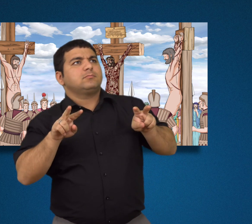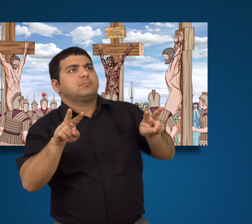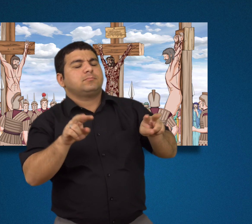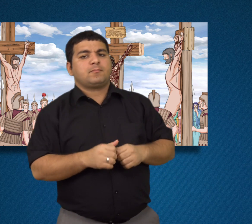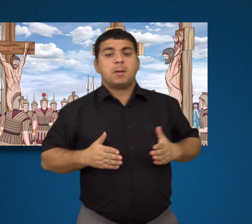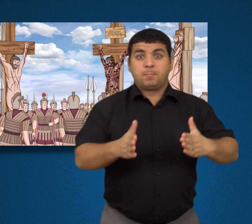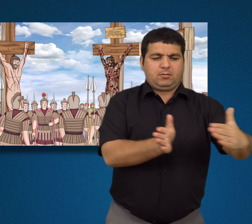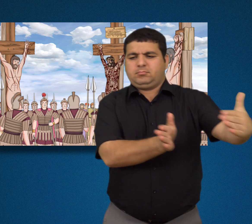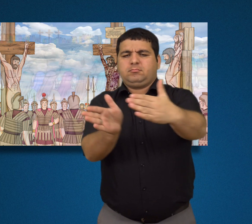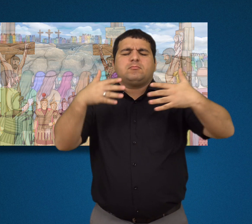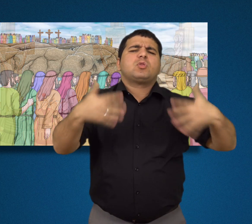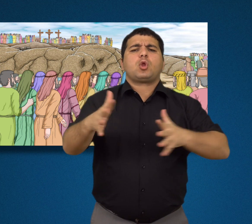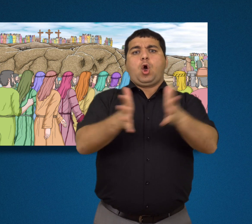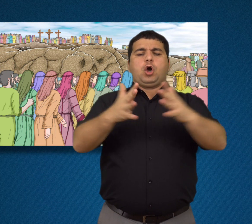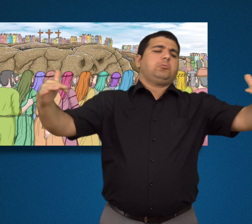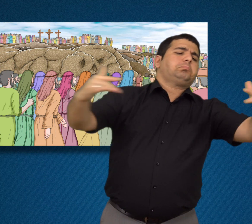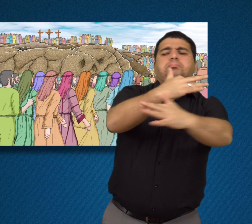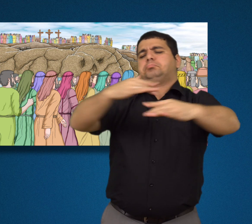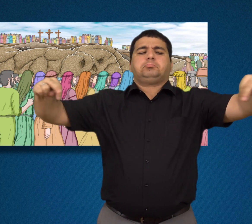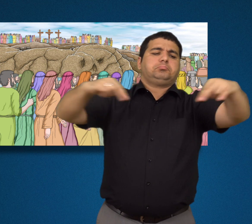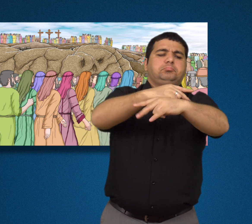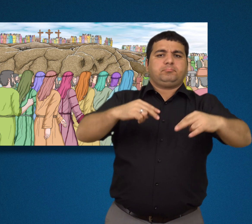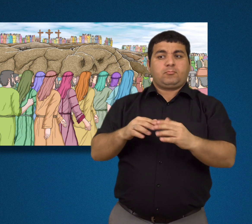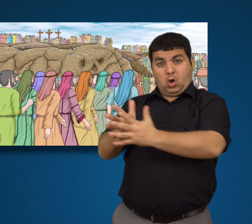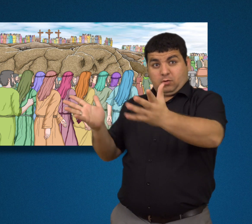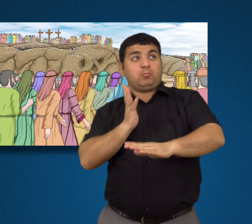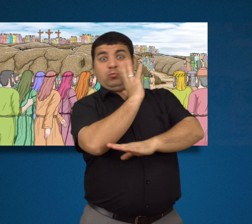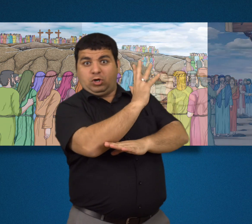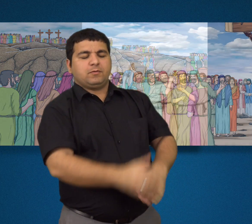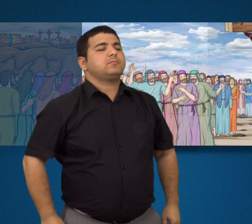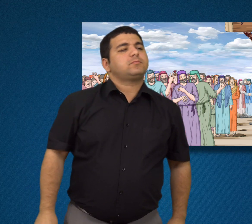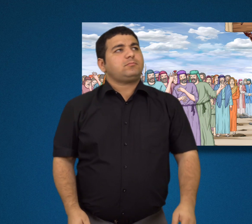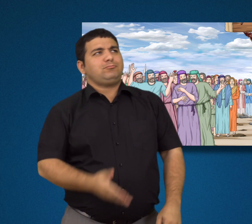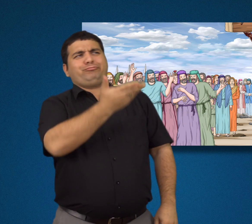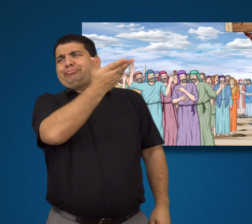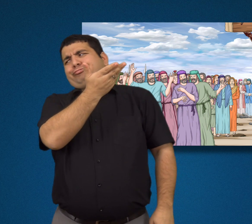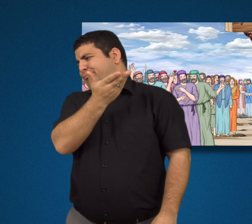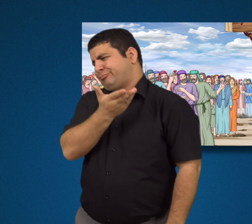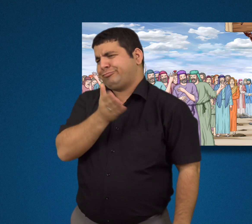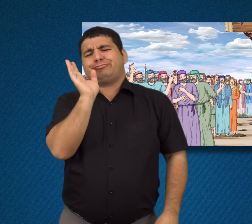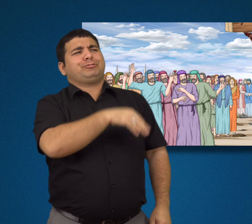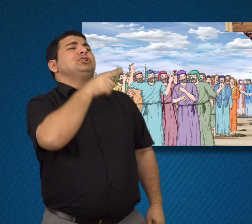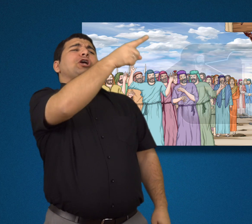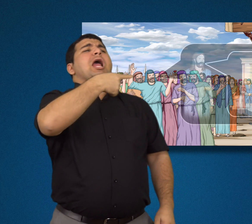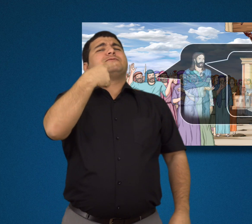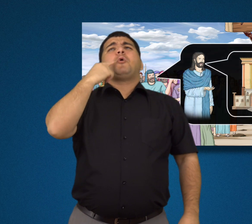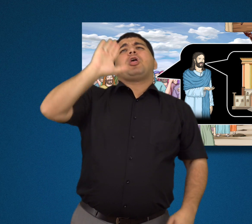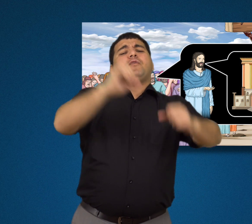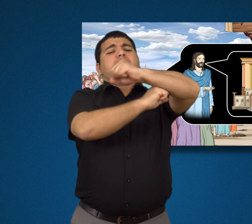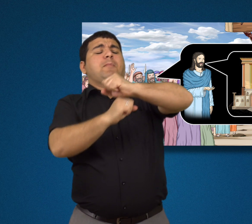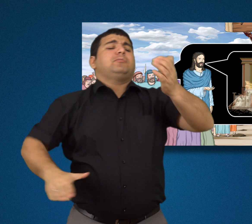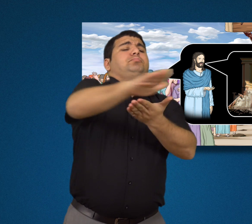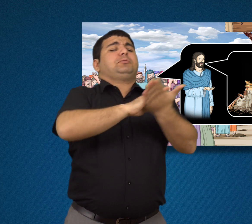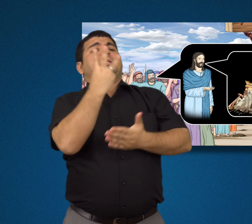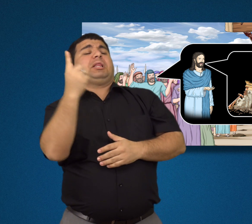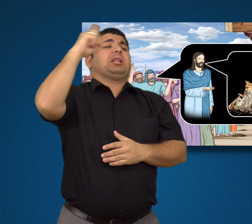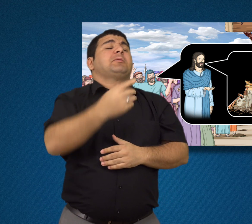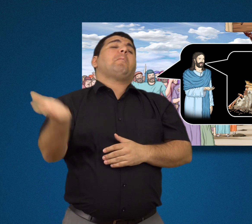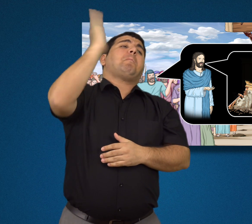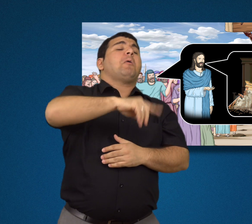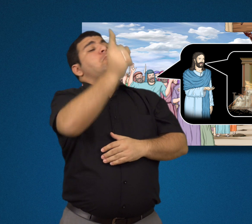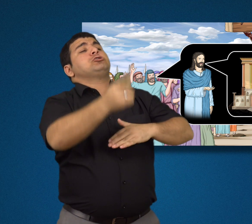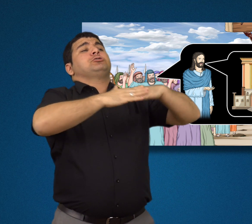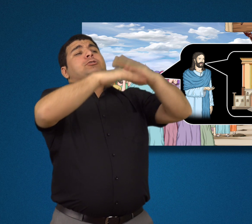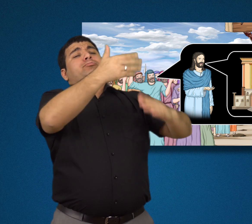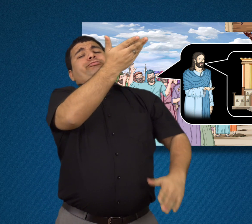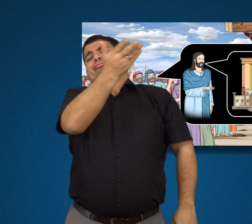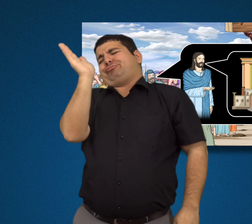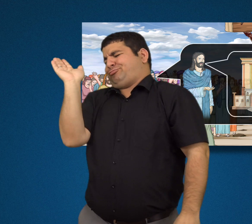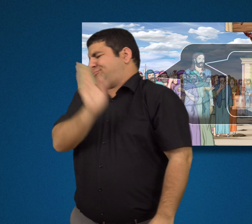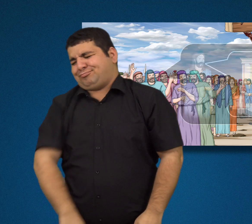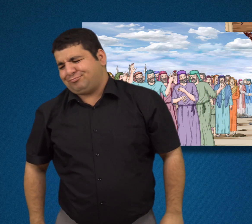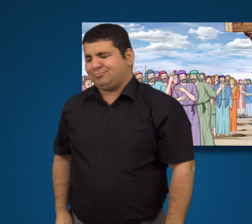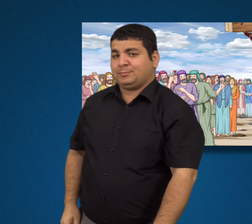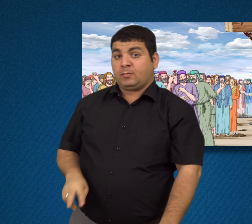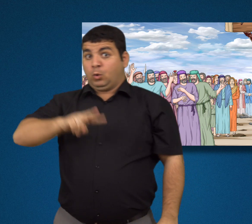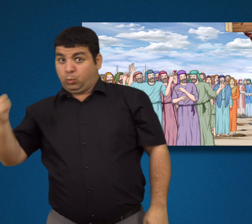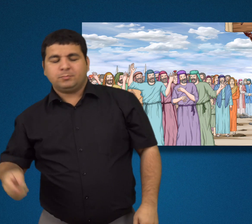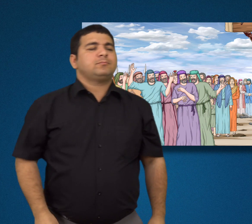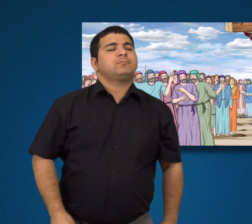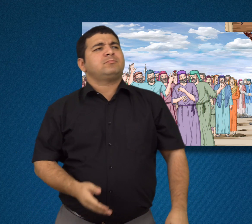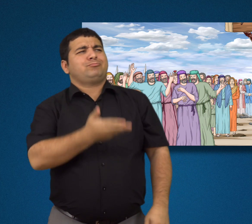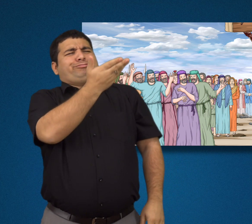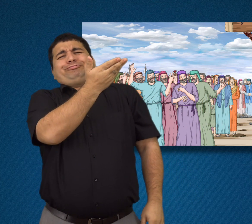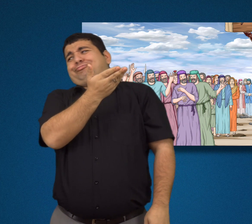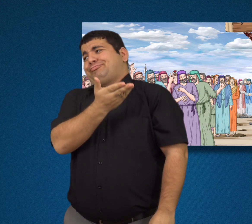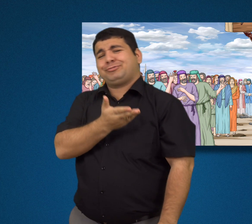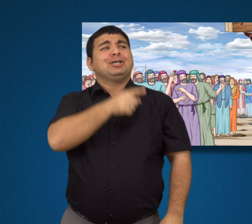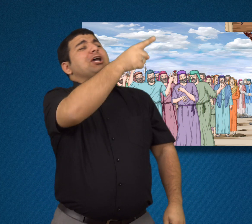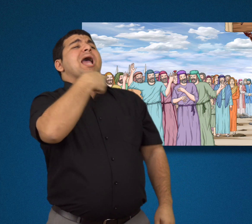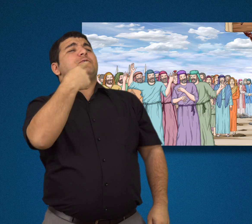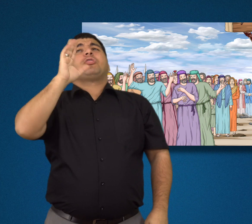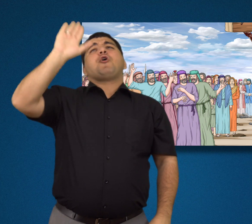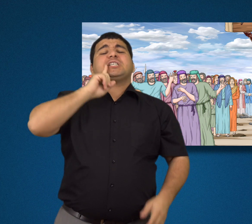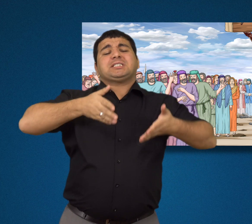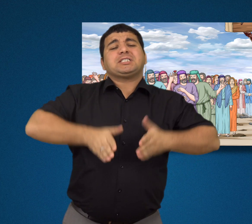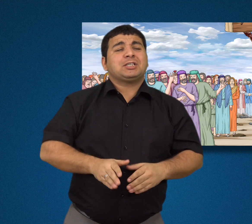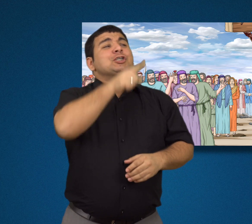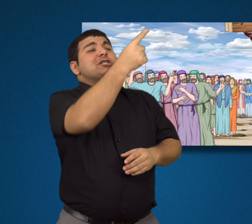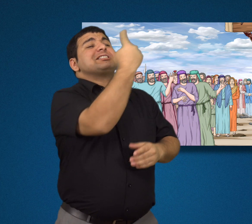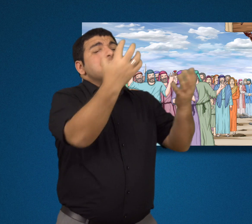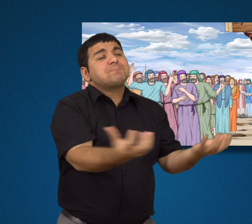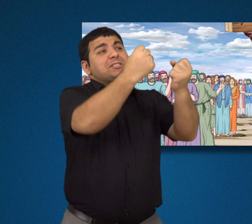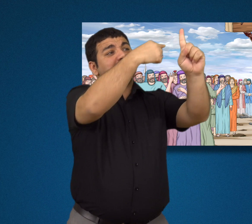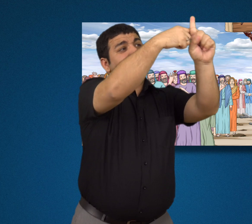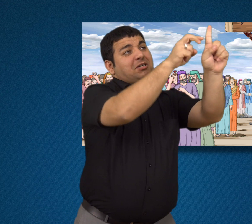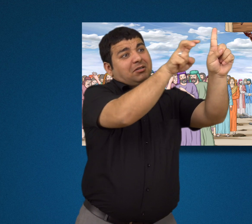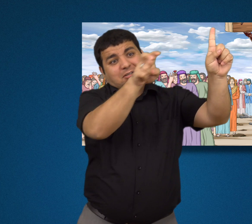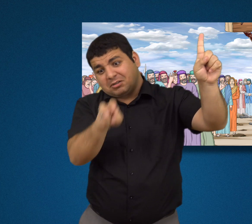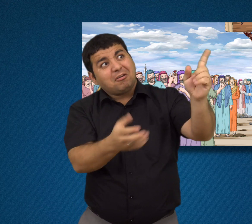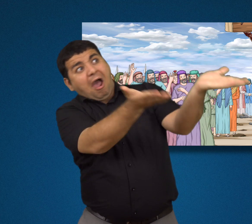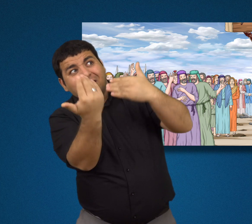And those who passed by heaped abuse on Him, shaking their heads and saying, “You who are going to destroy the temple and rebuild it in three days, save Yourself!